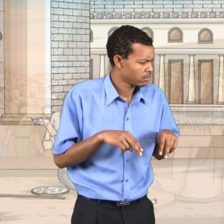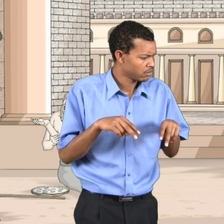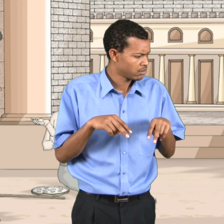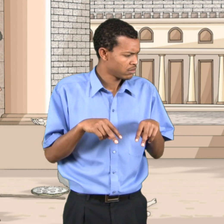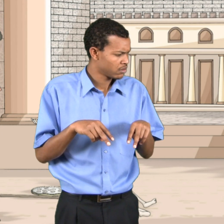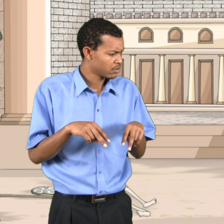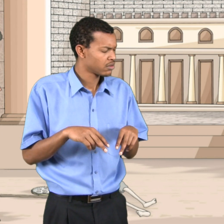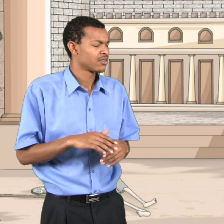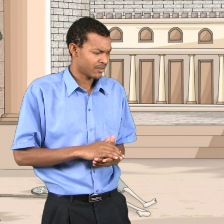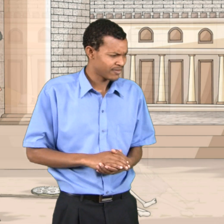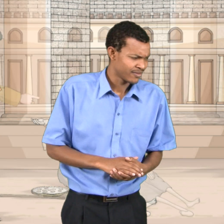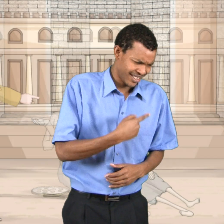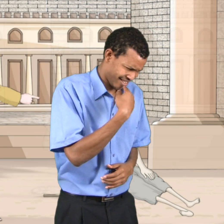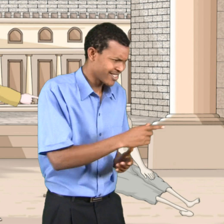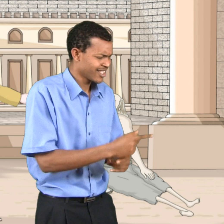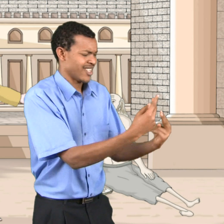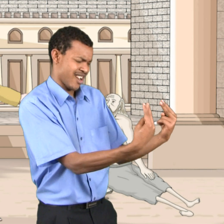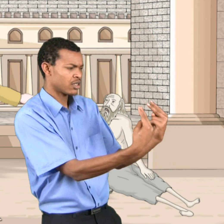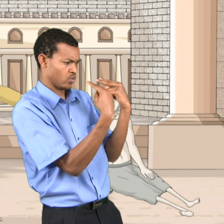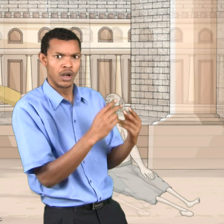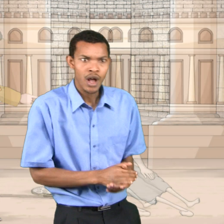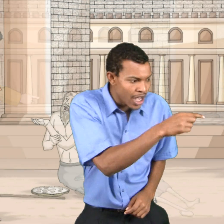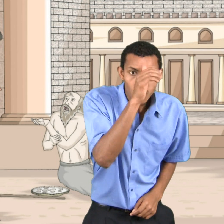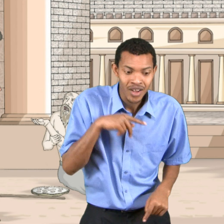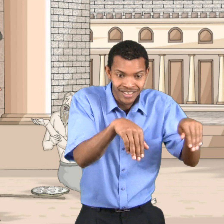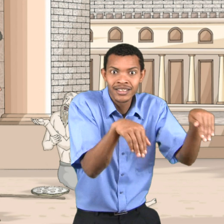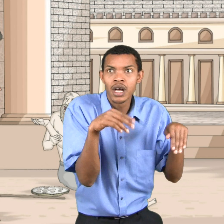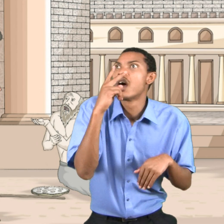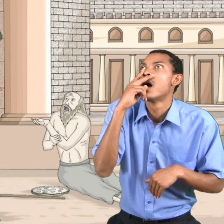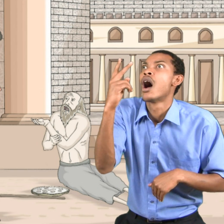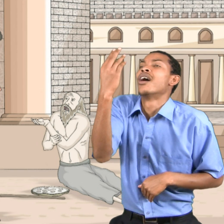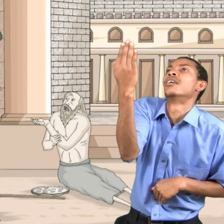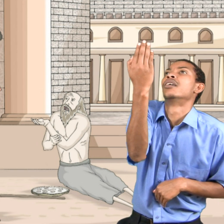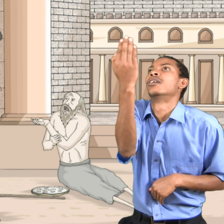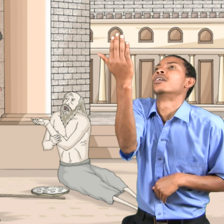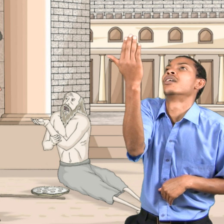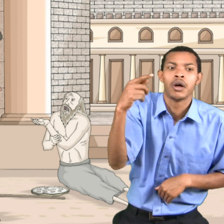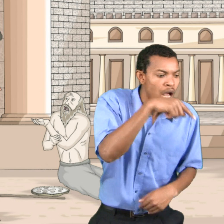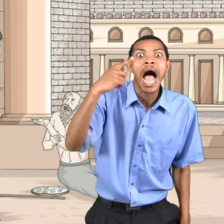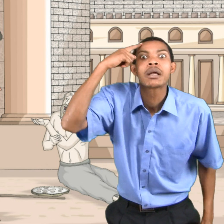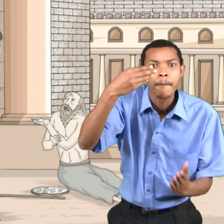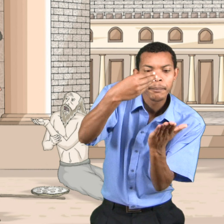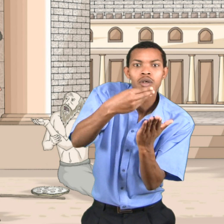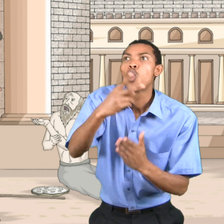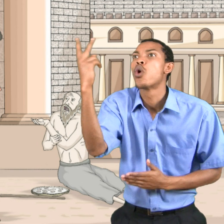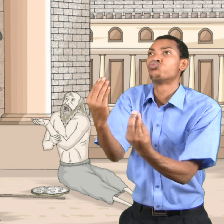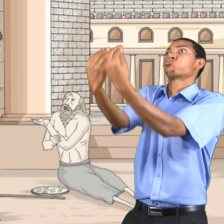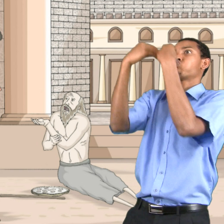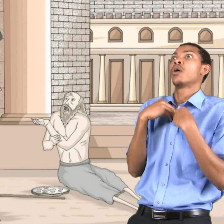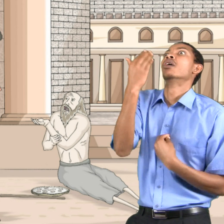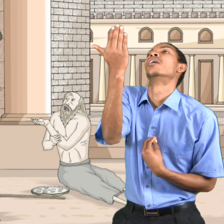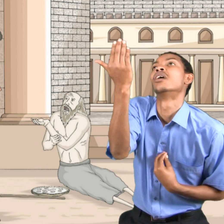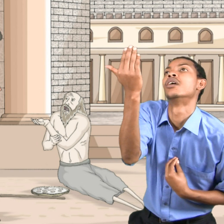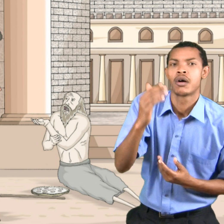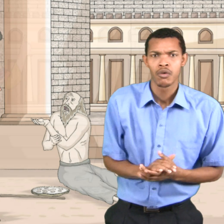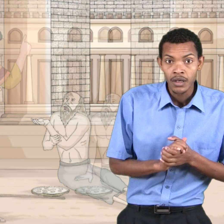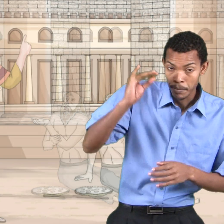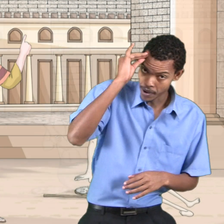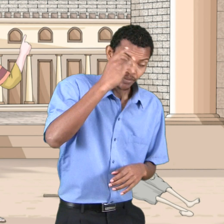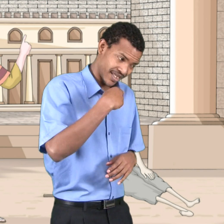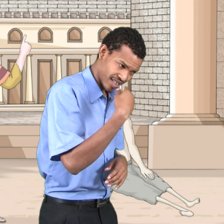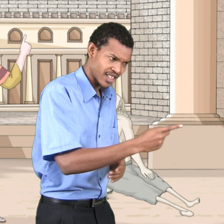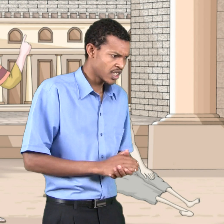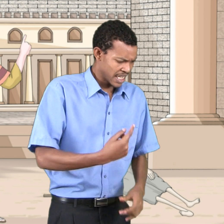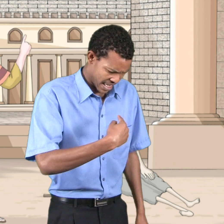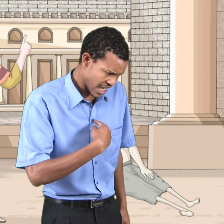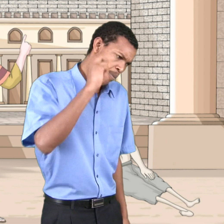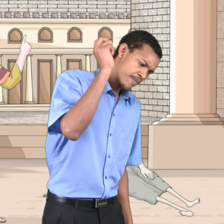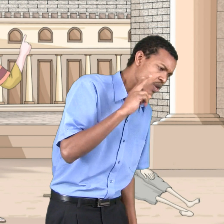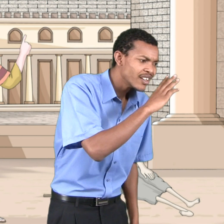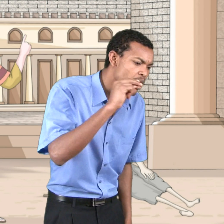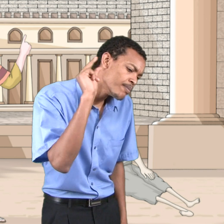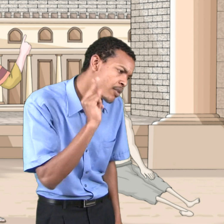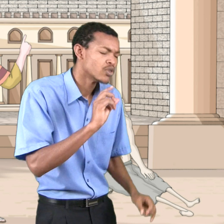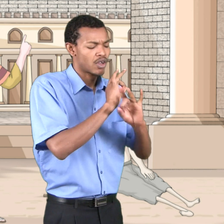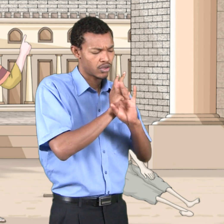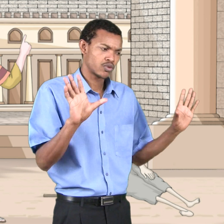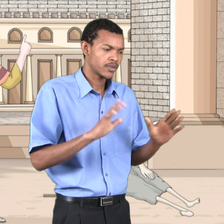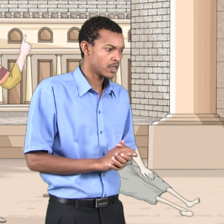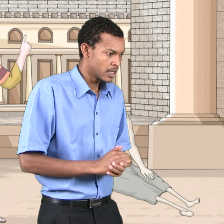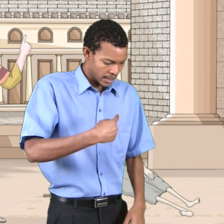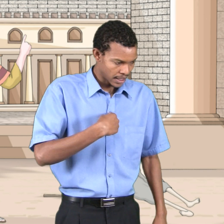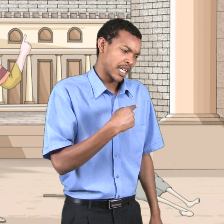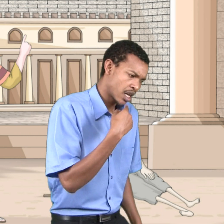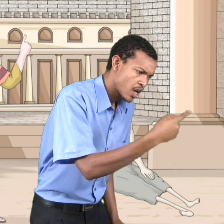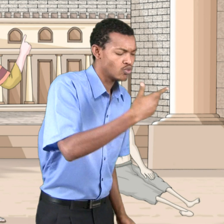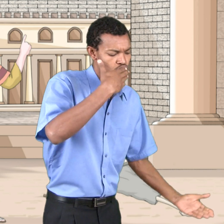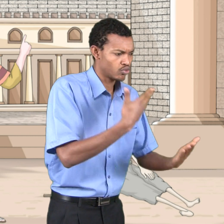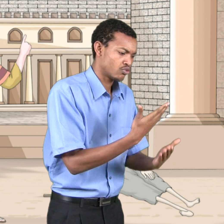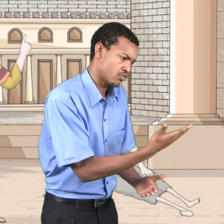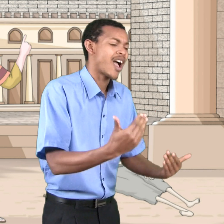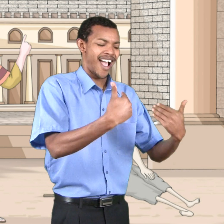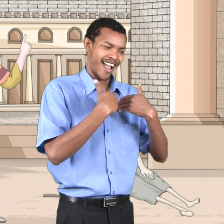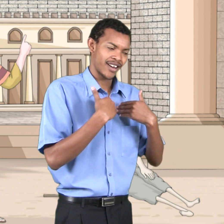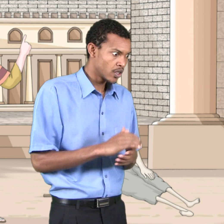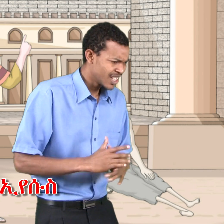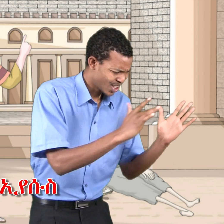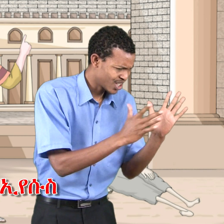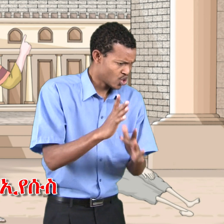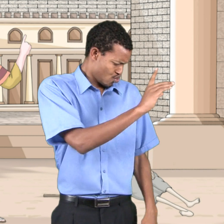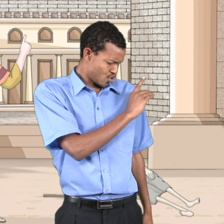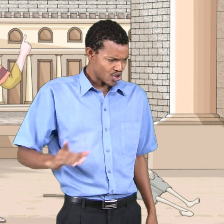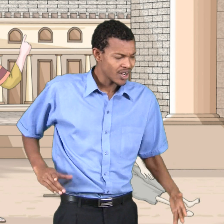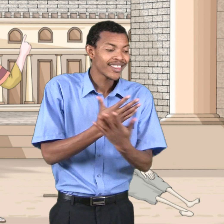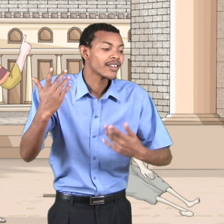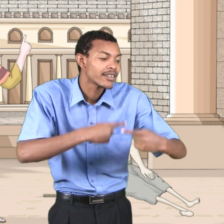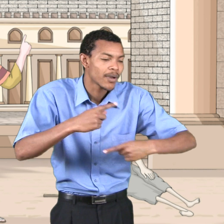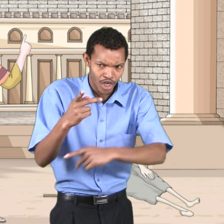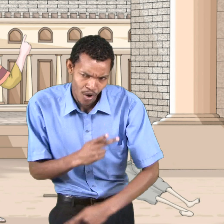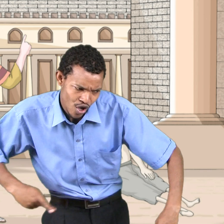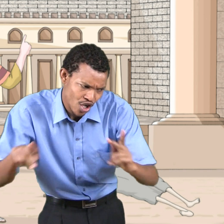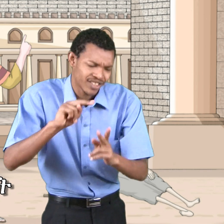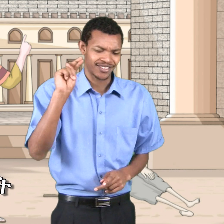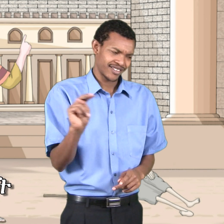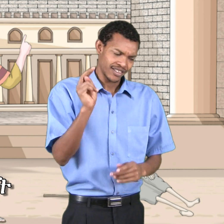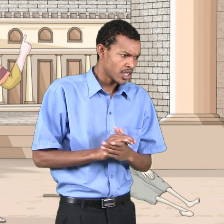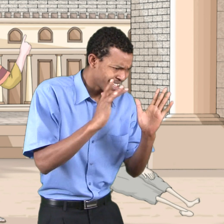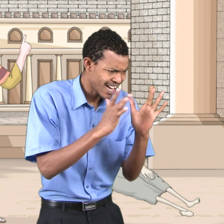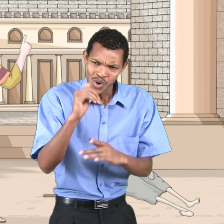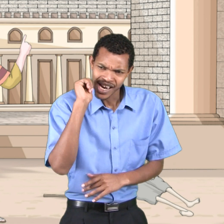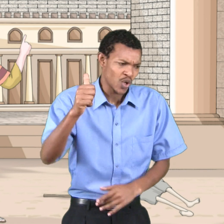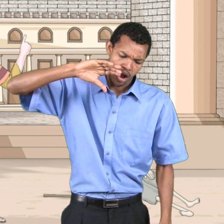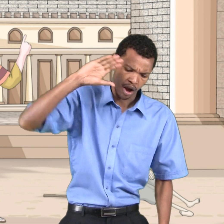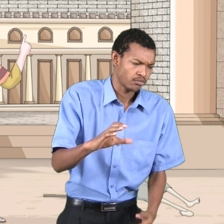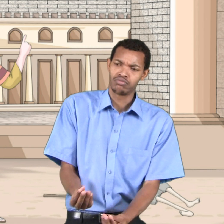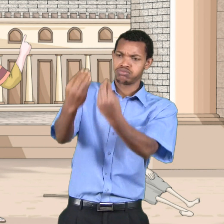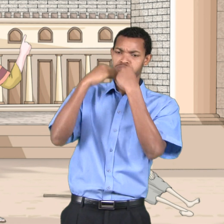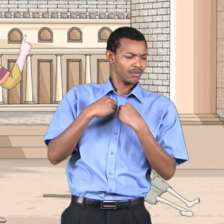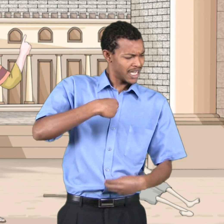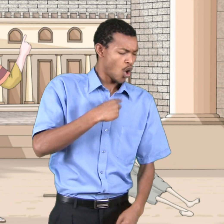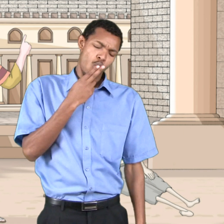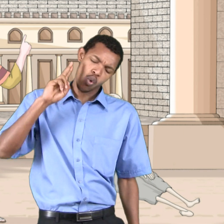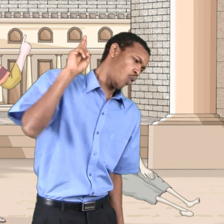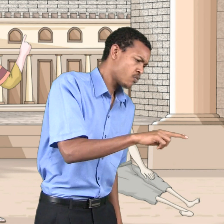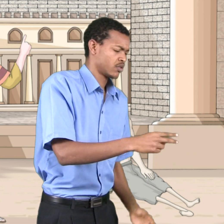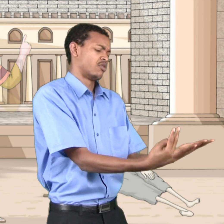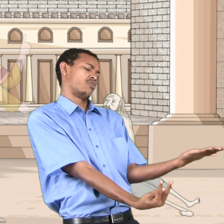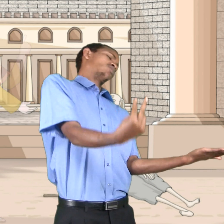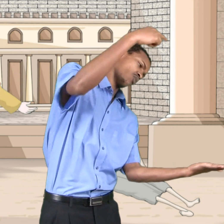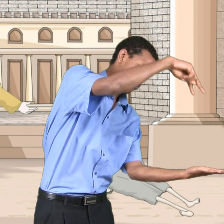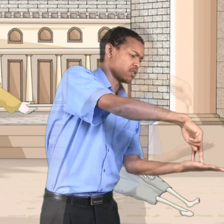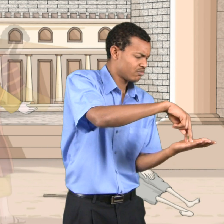But Peter said, “Silver or gold I do not have, but what I have I give you: In the name of Jesus Christ of Nazareth, get up and walk!”